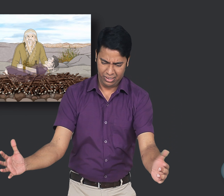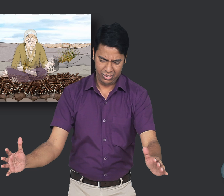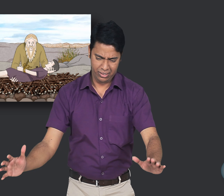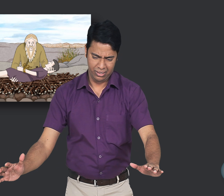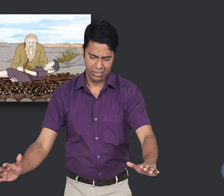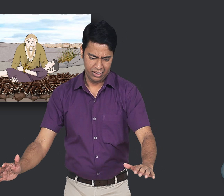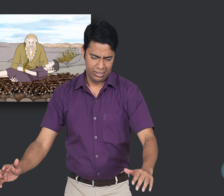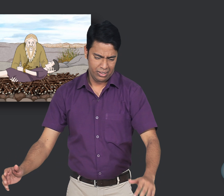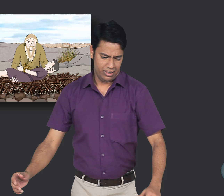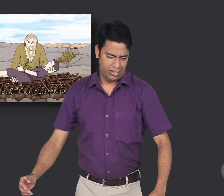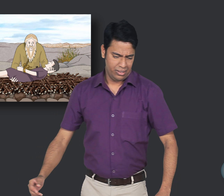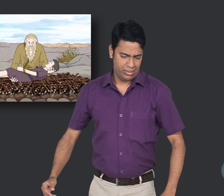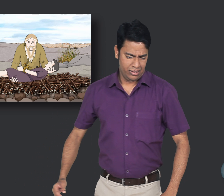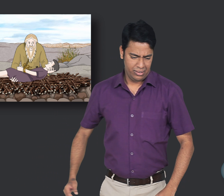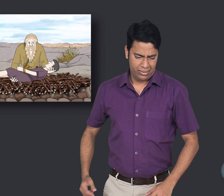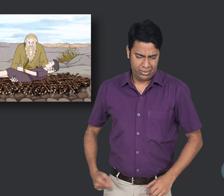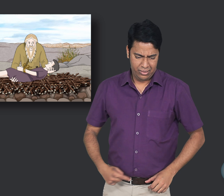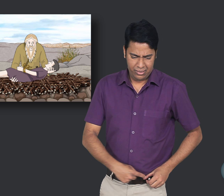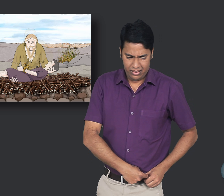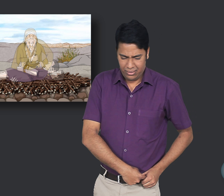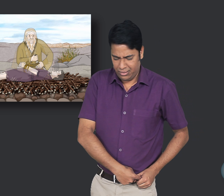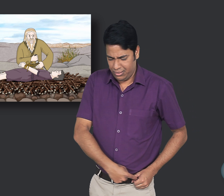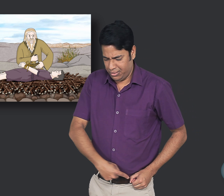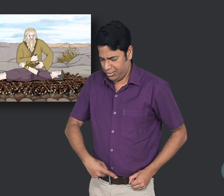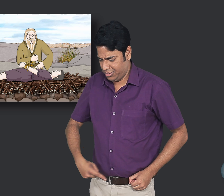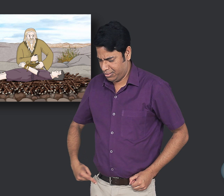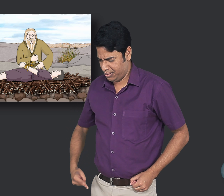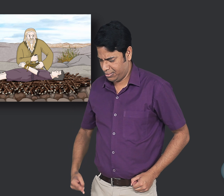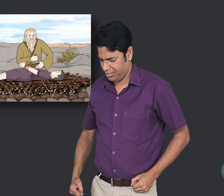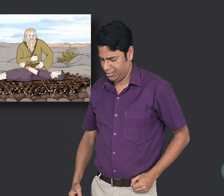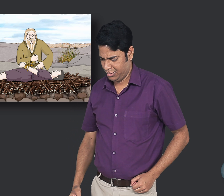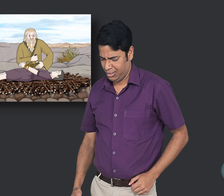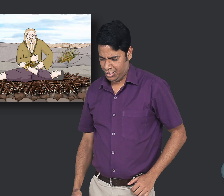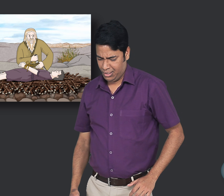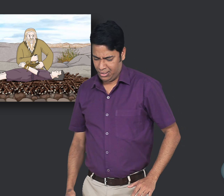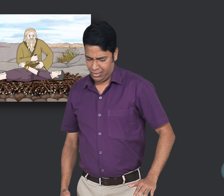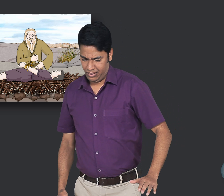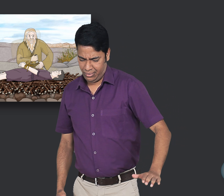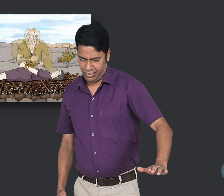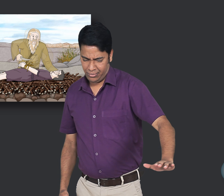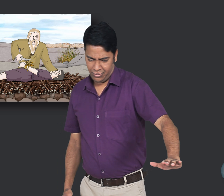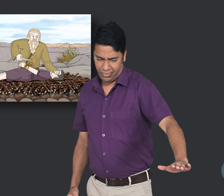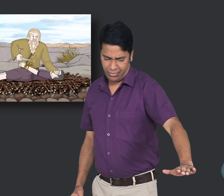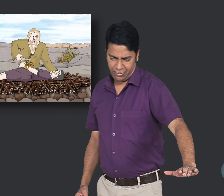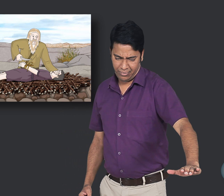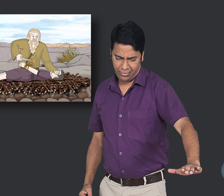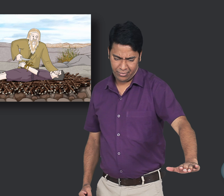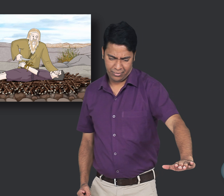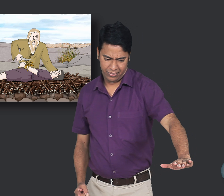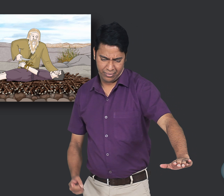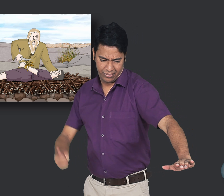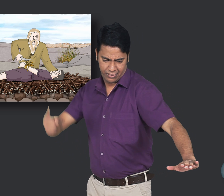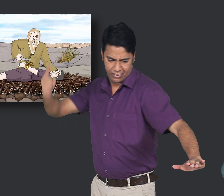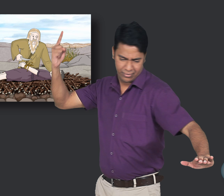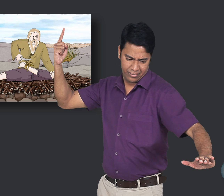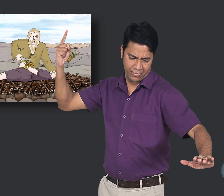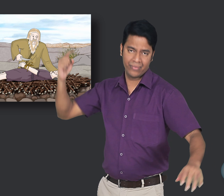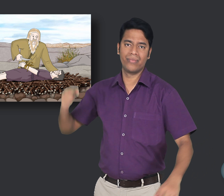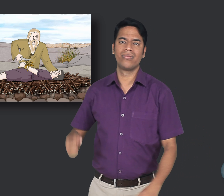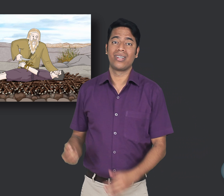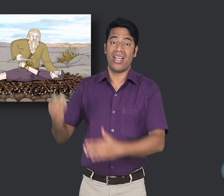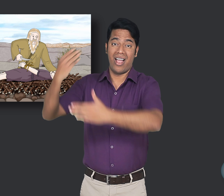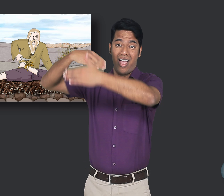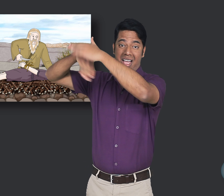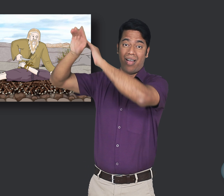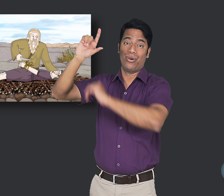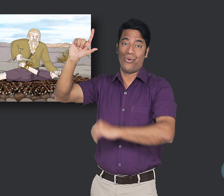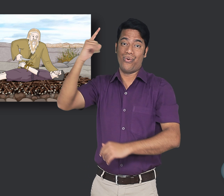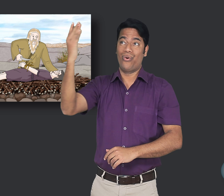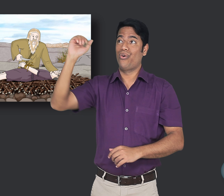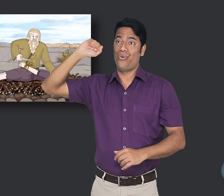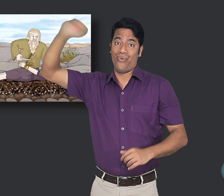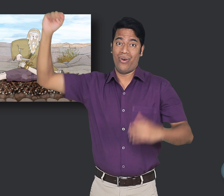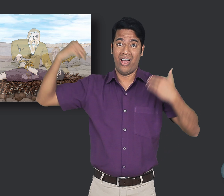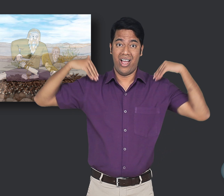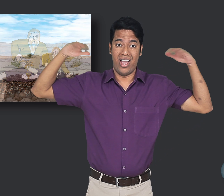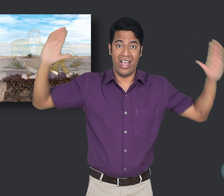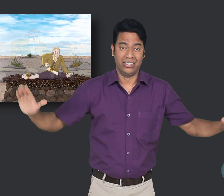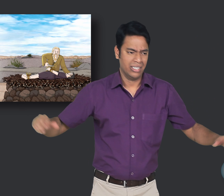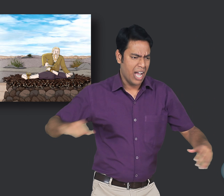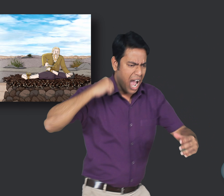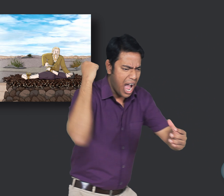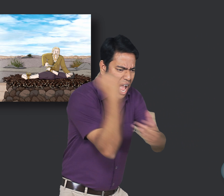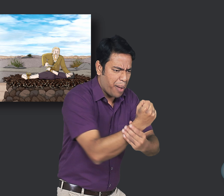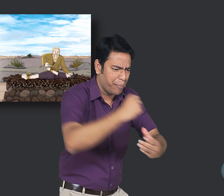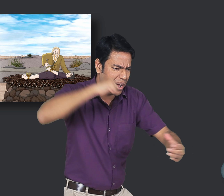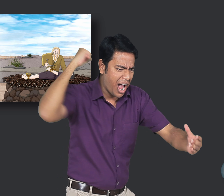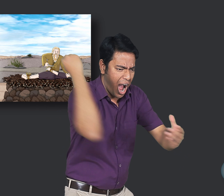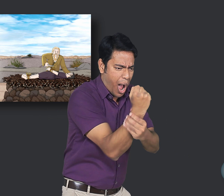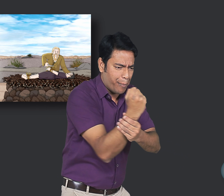Then Abraham reached out his hand and took the knife to slaughter his son.